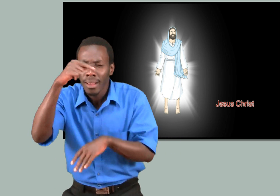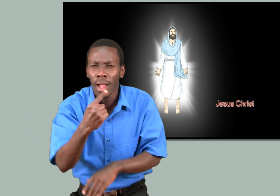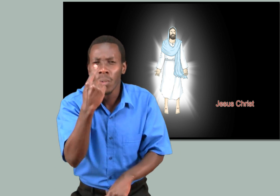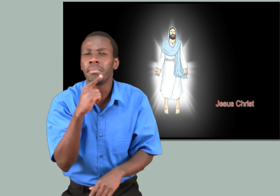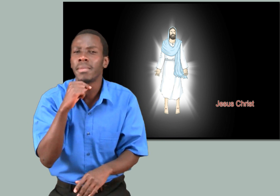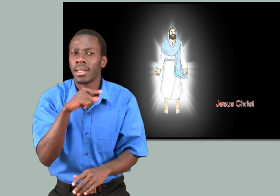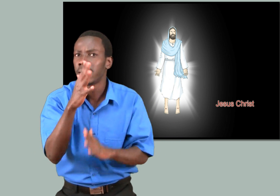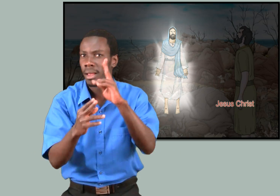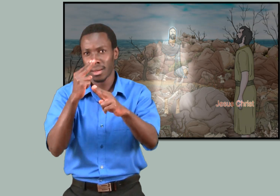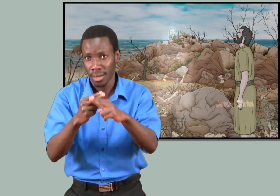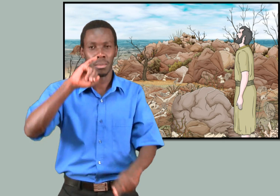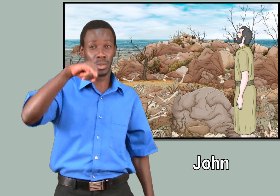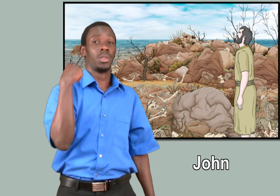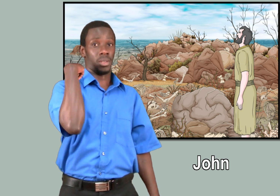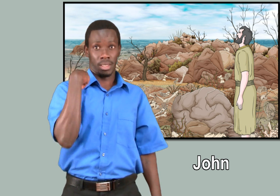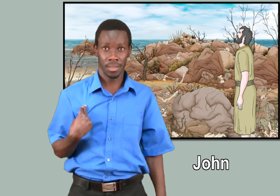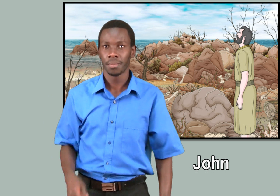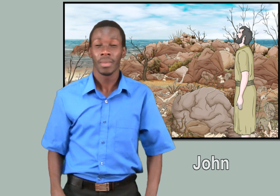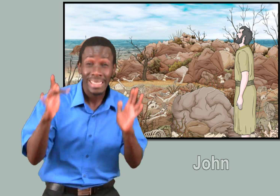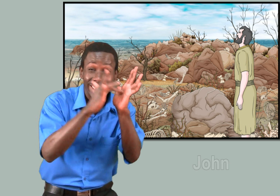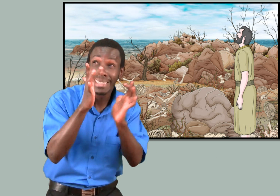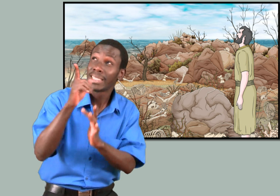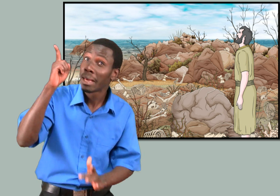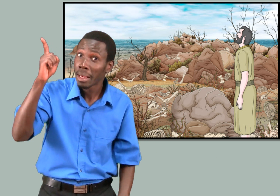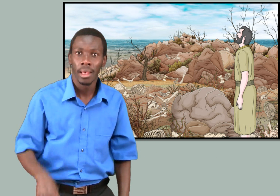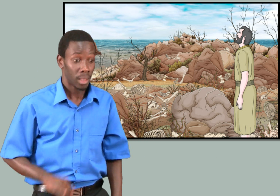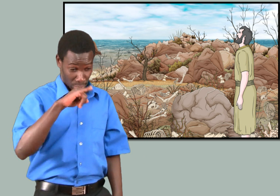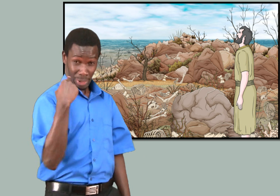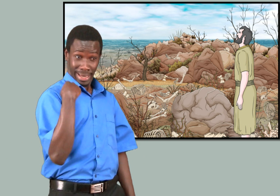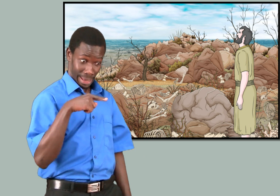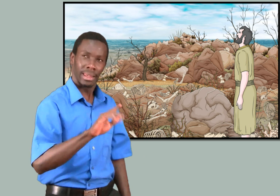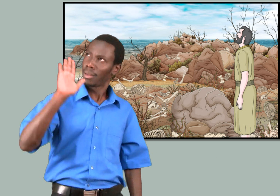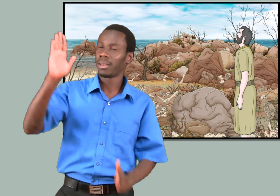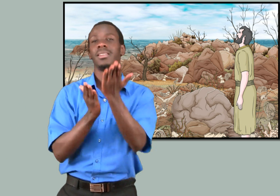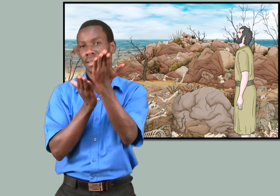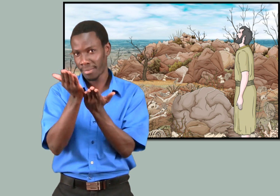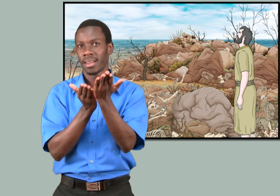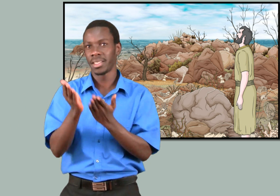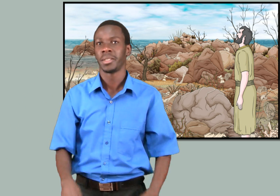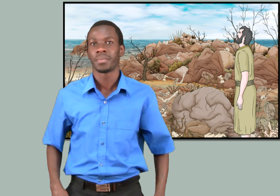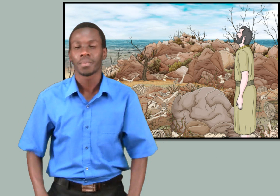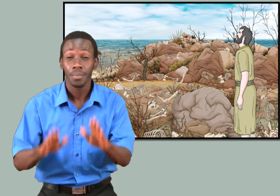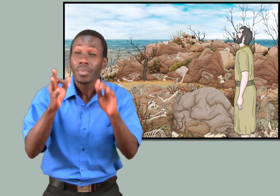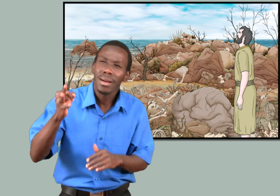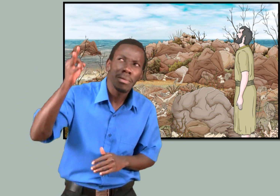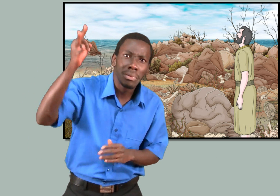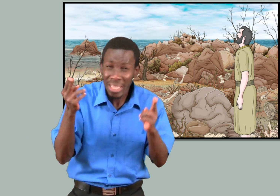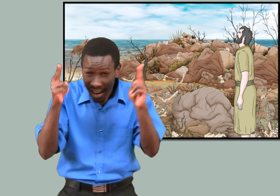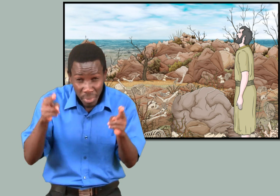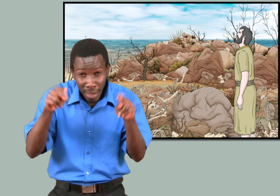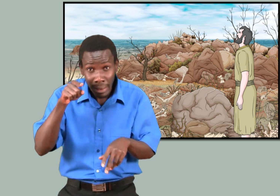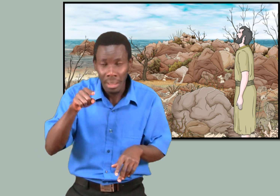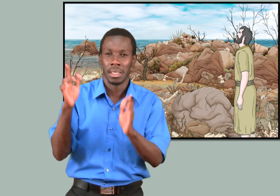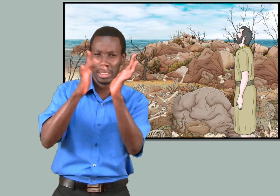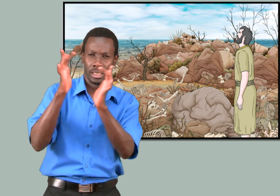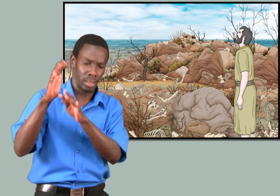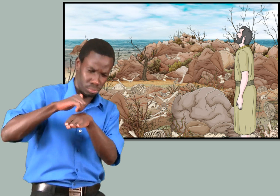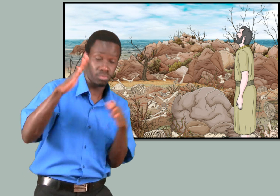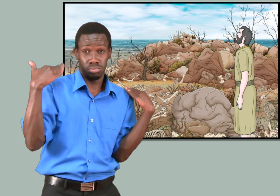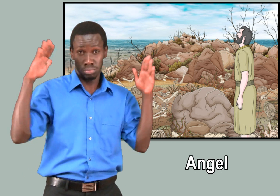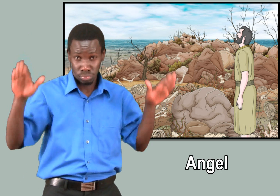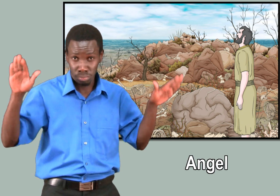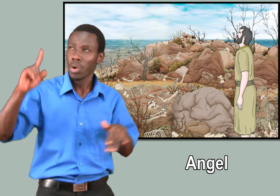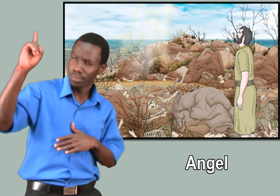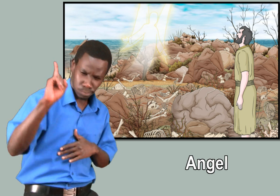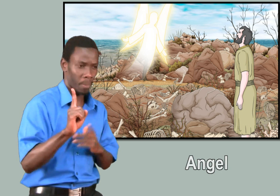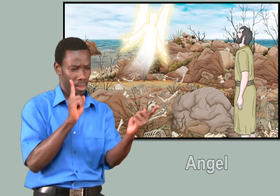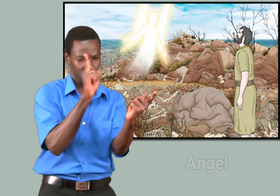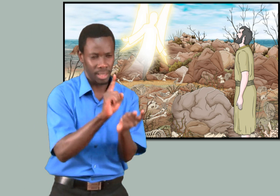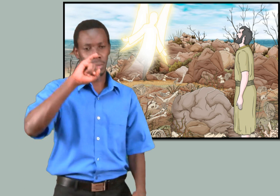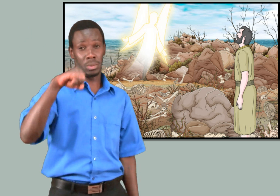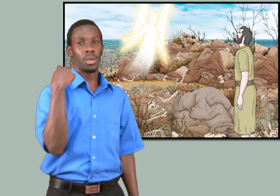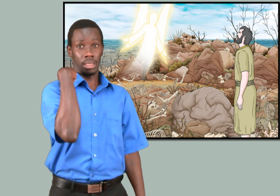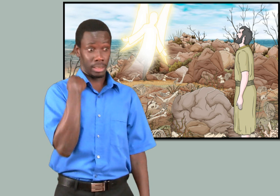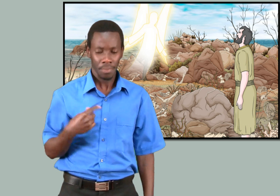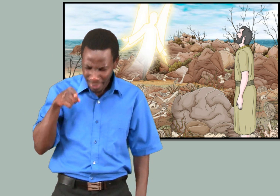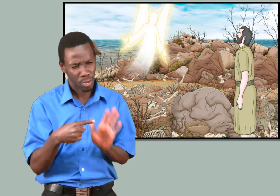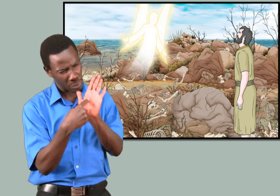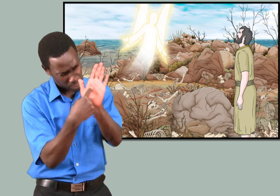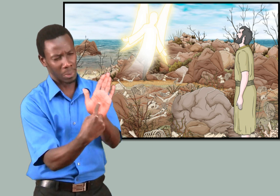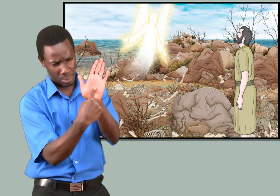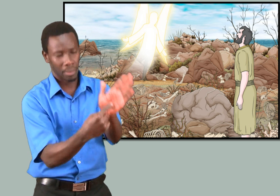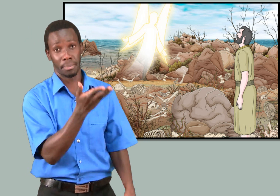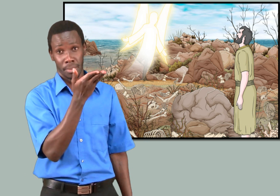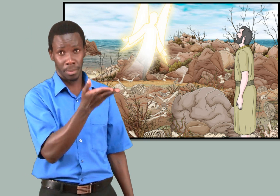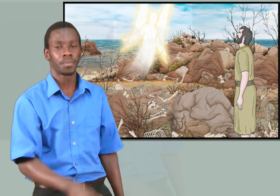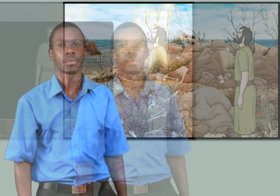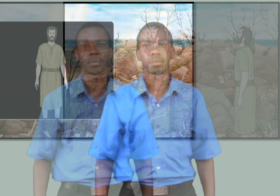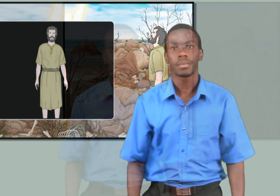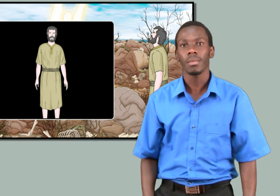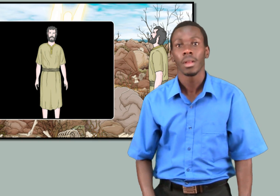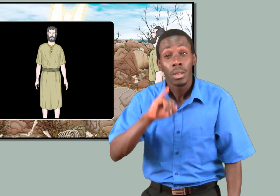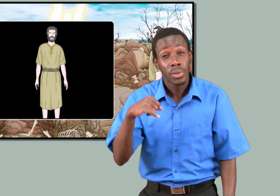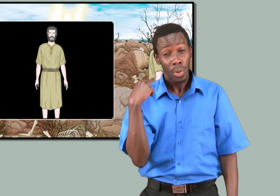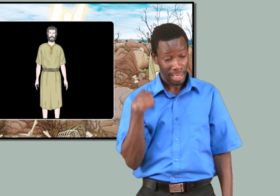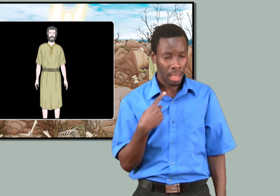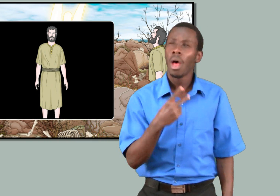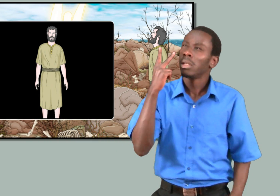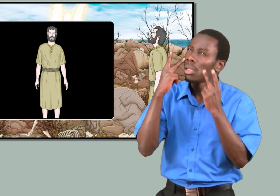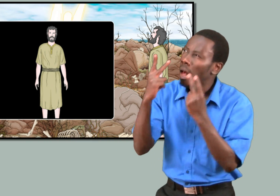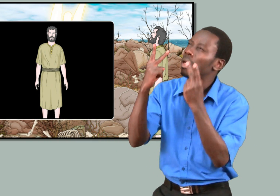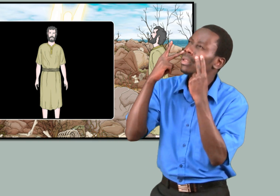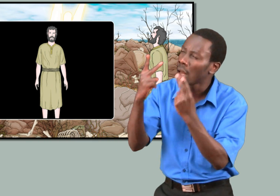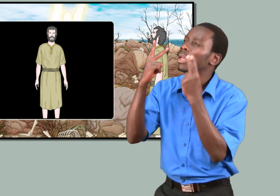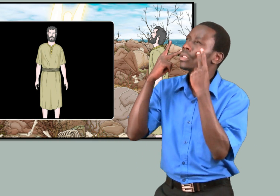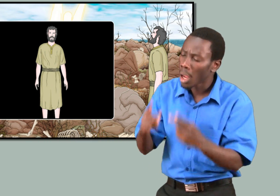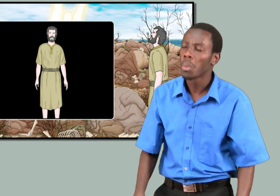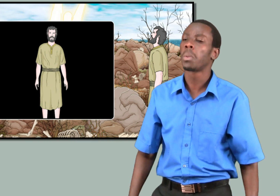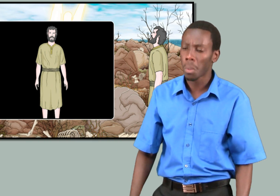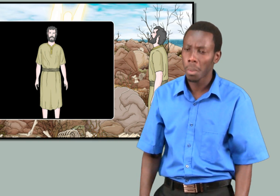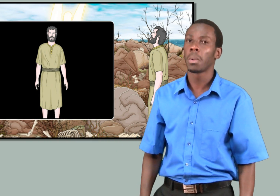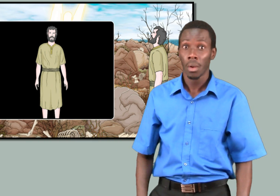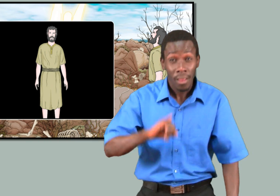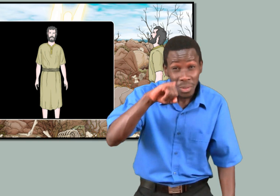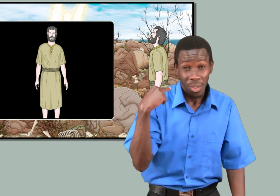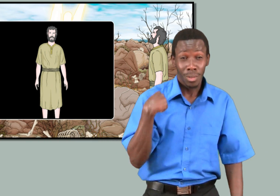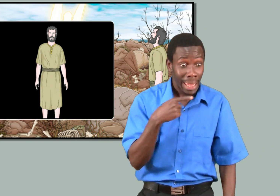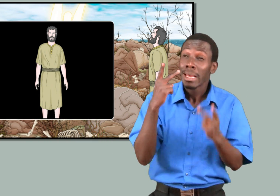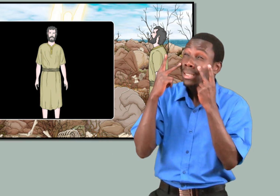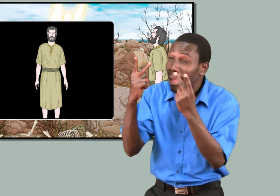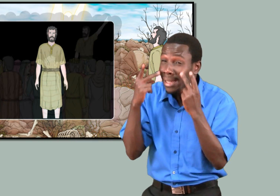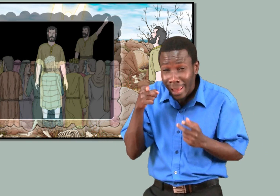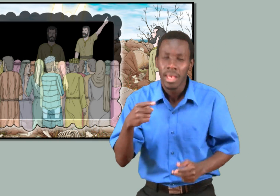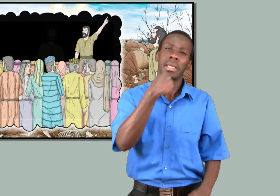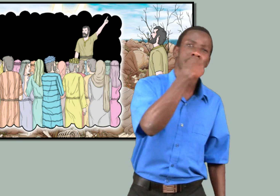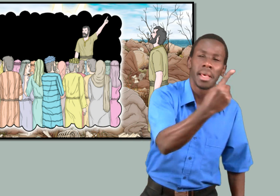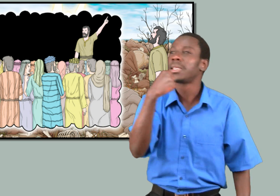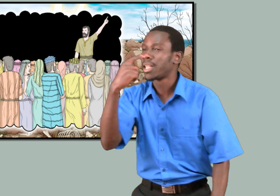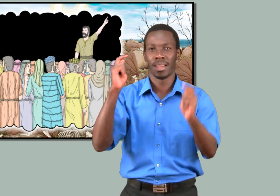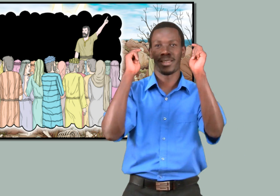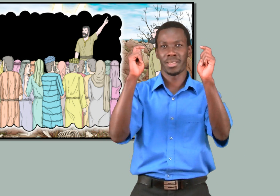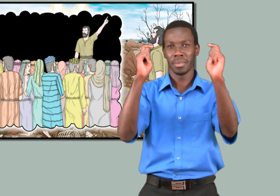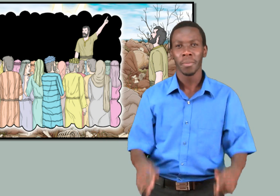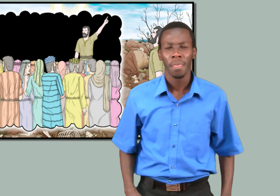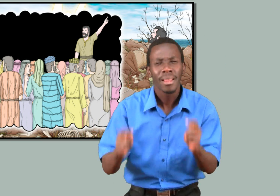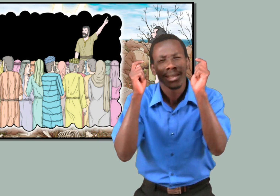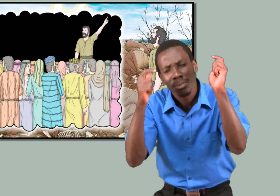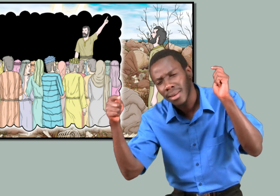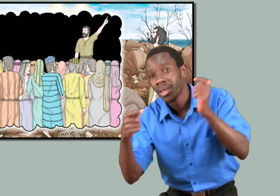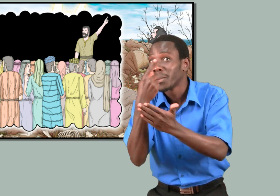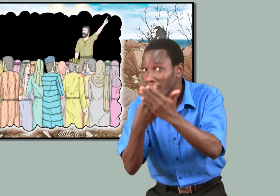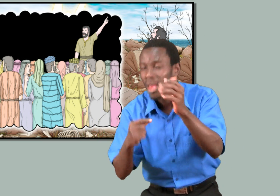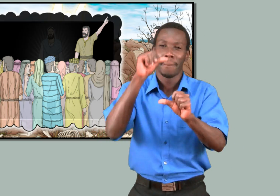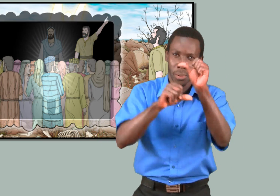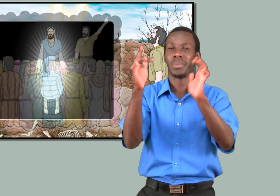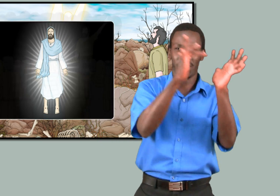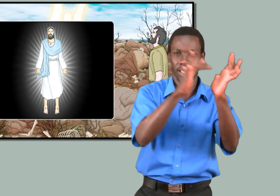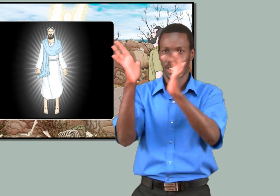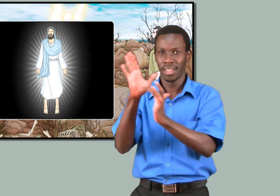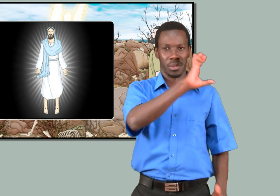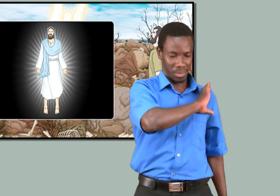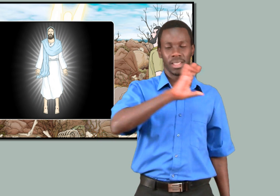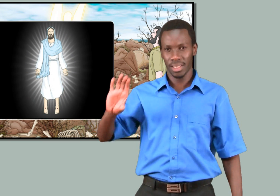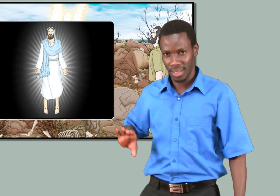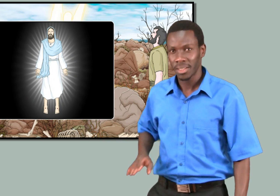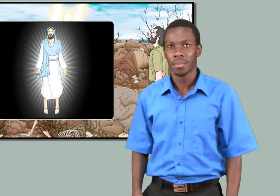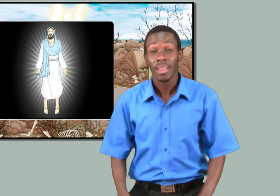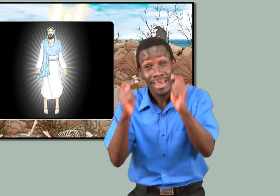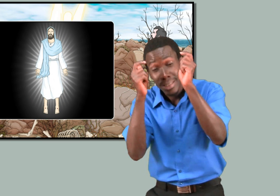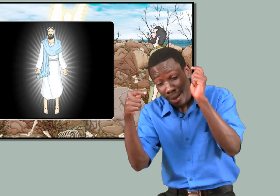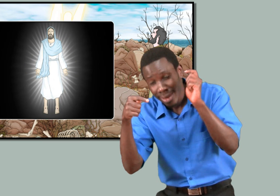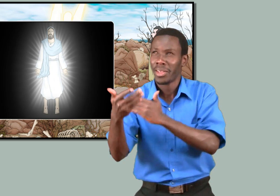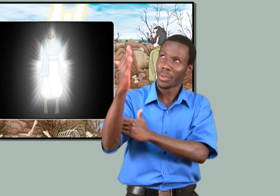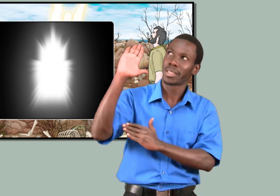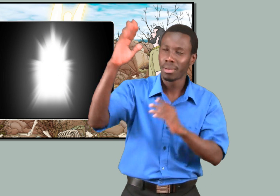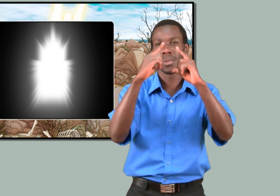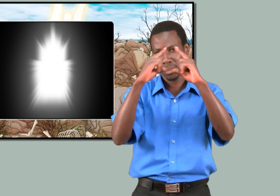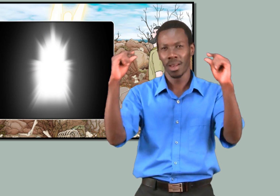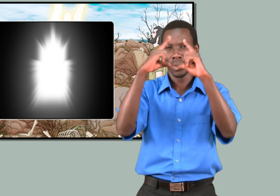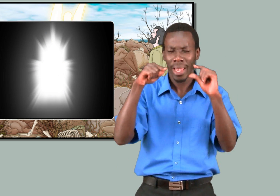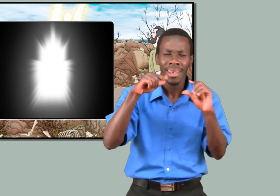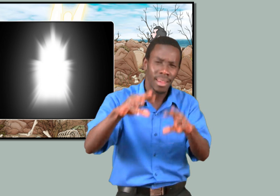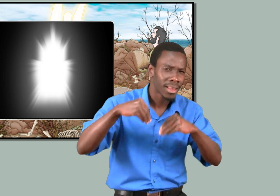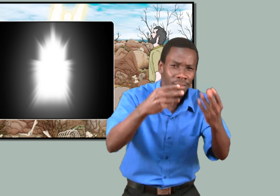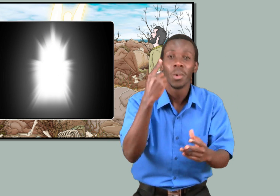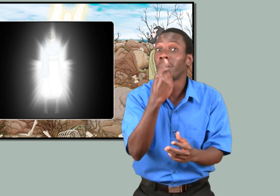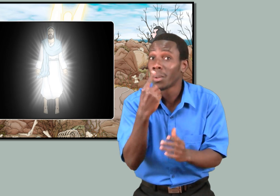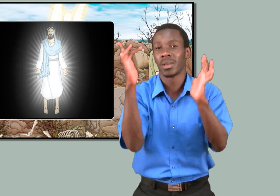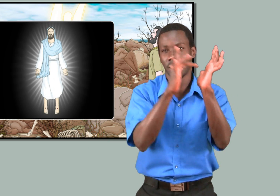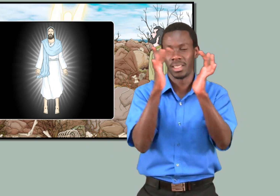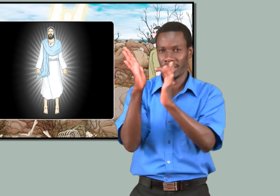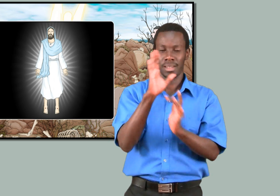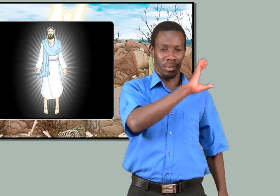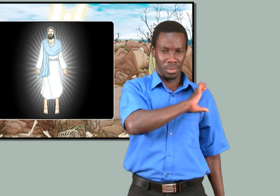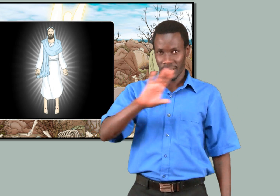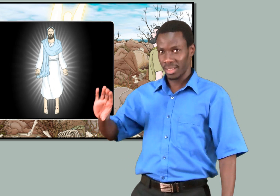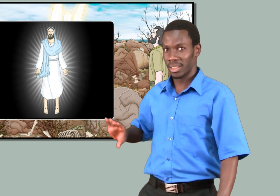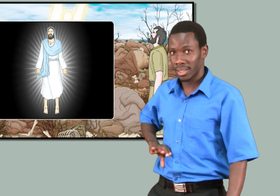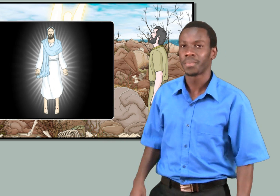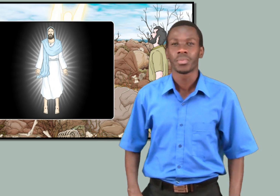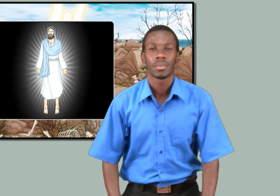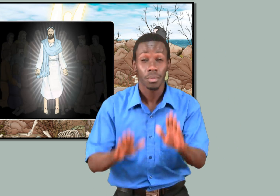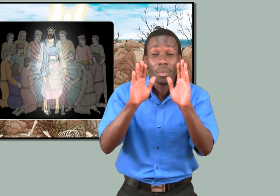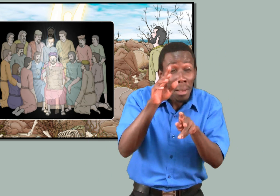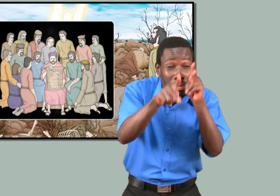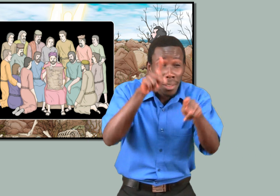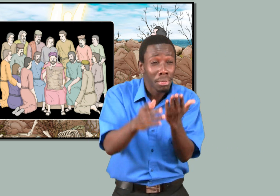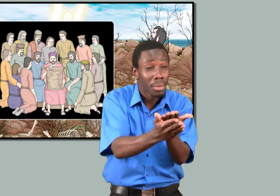He made it known by sending His angel to His servant John, who testifies to everything he saw. This is the word of God and the testimony of Jesus Christ.